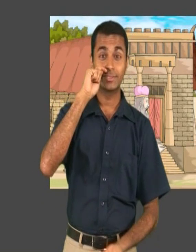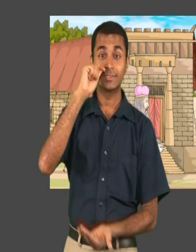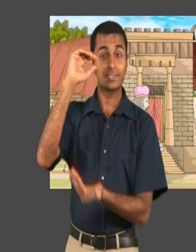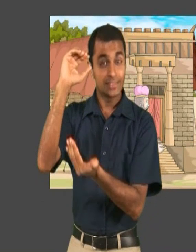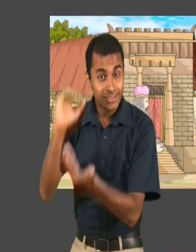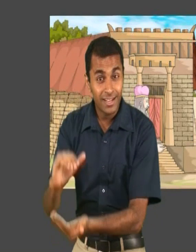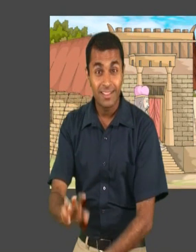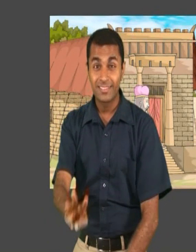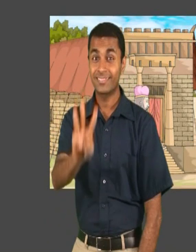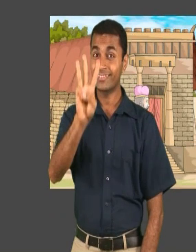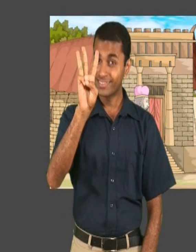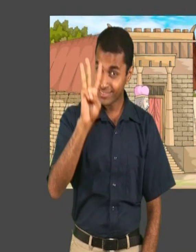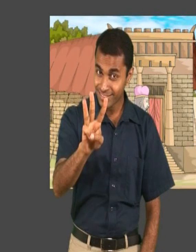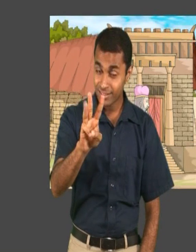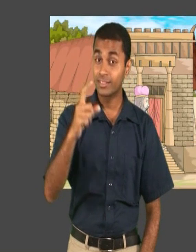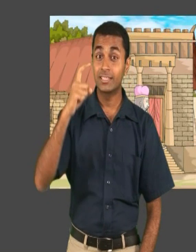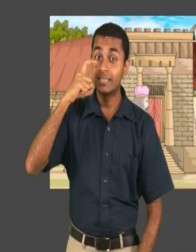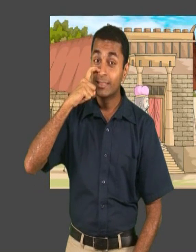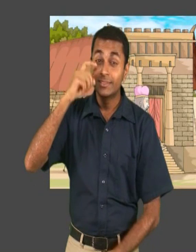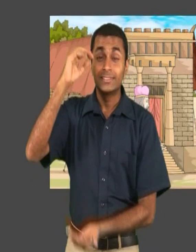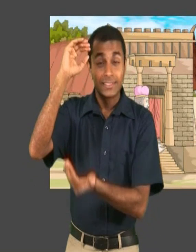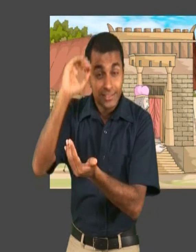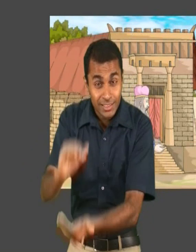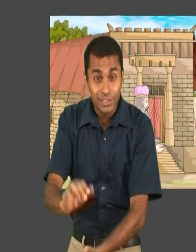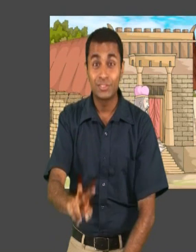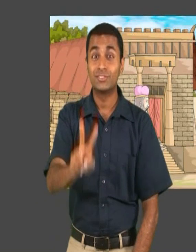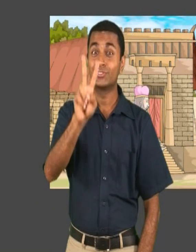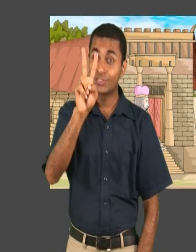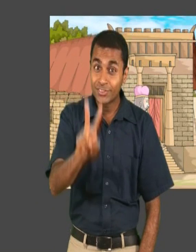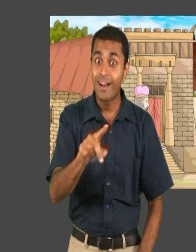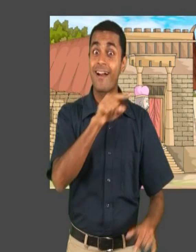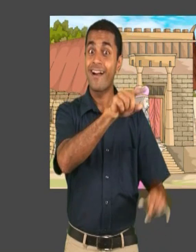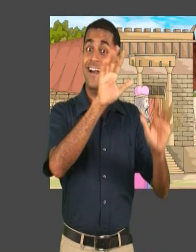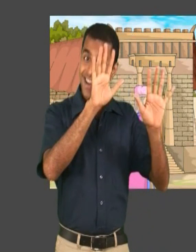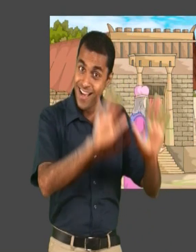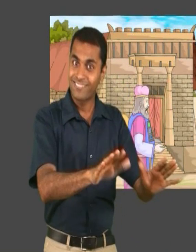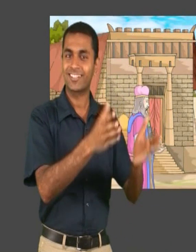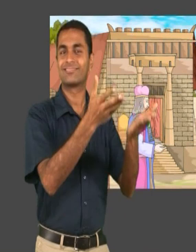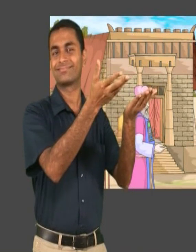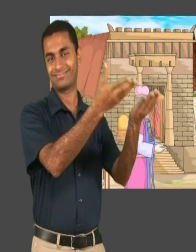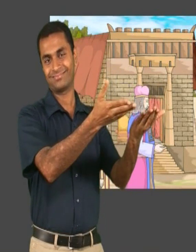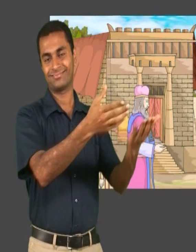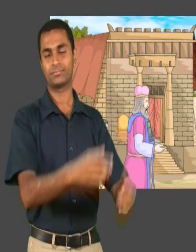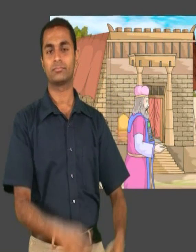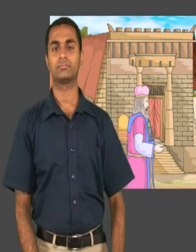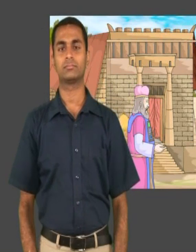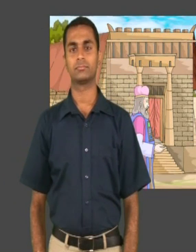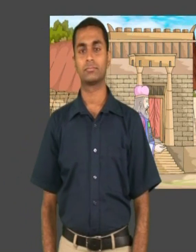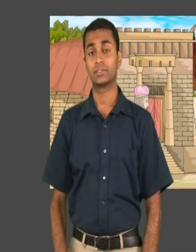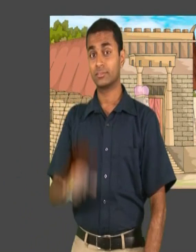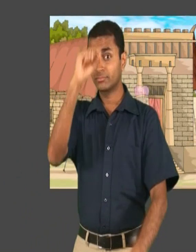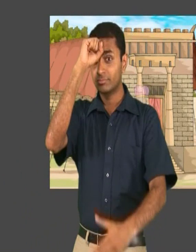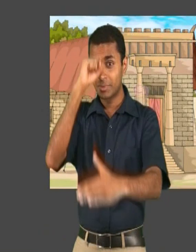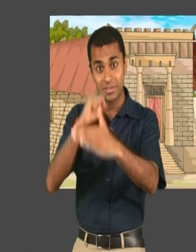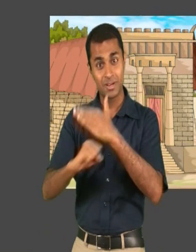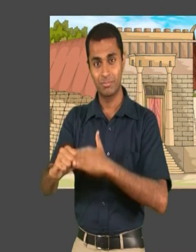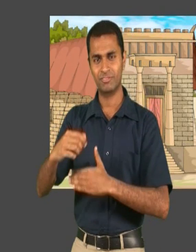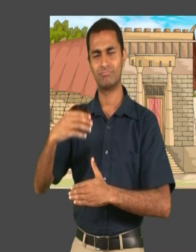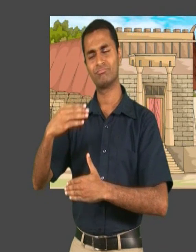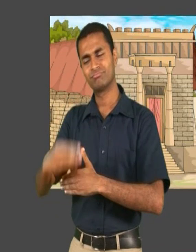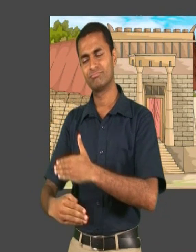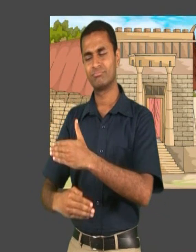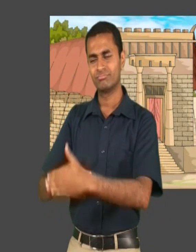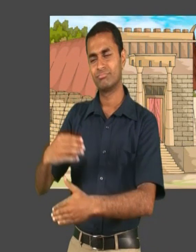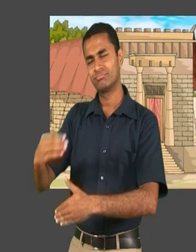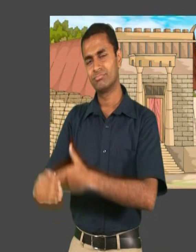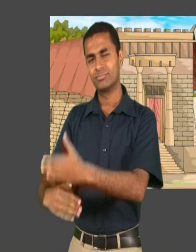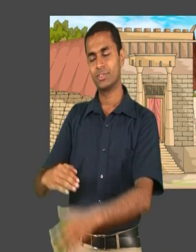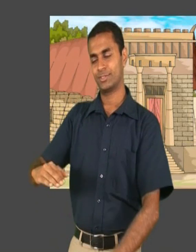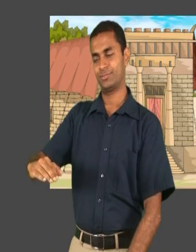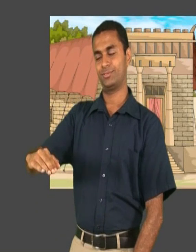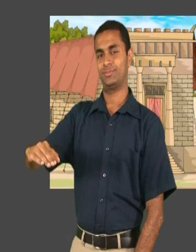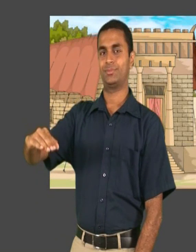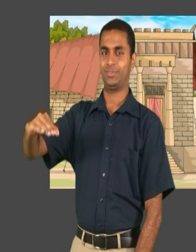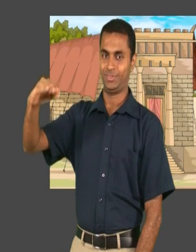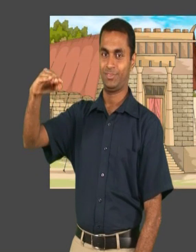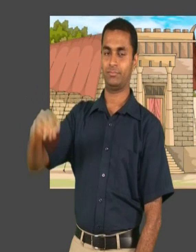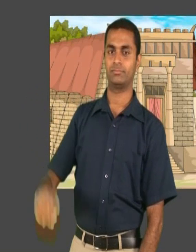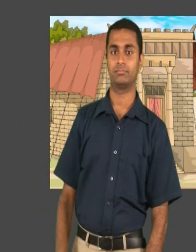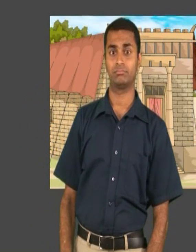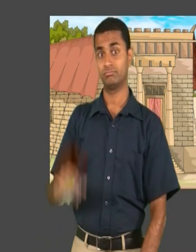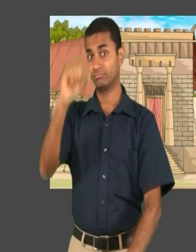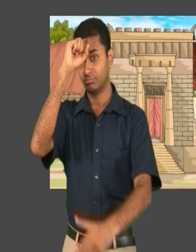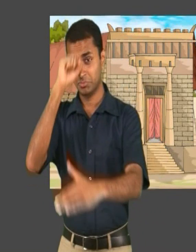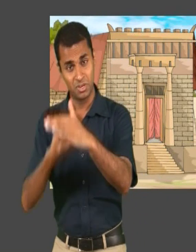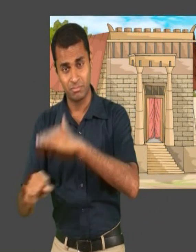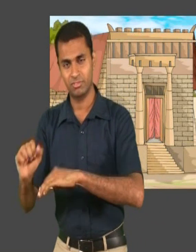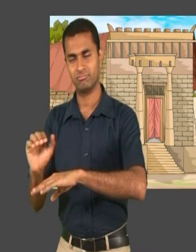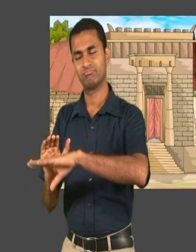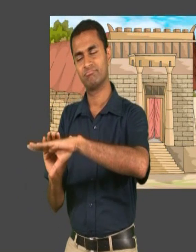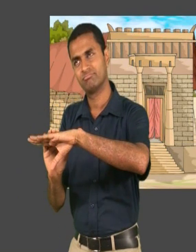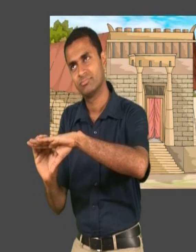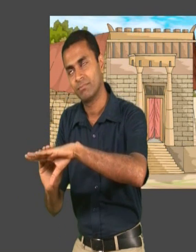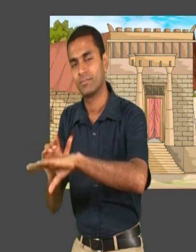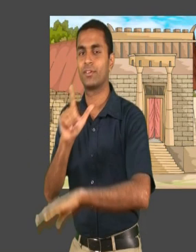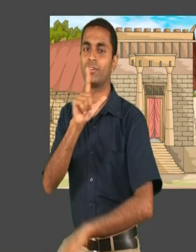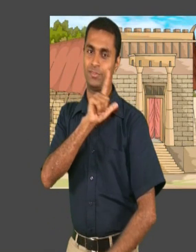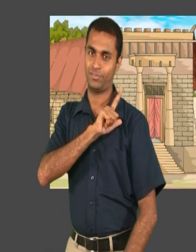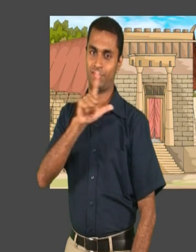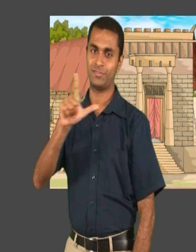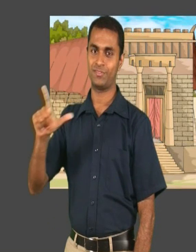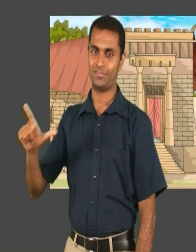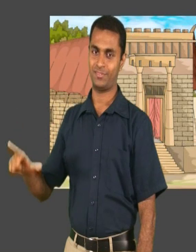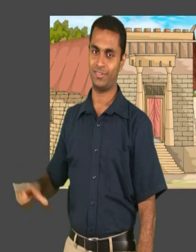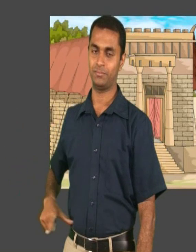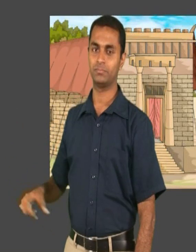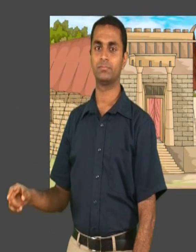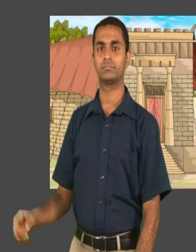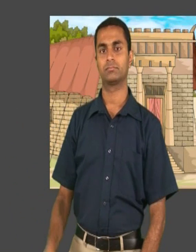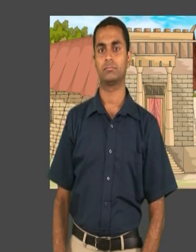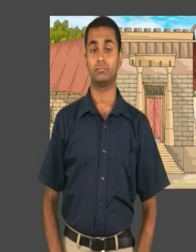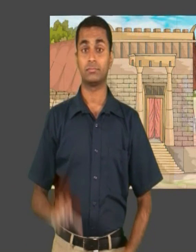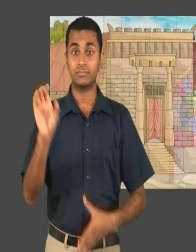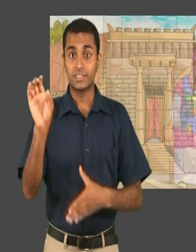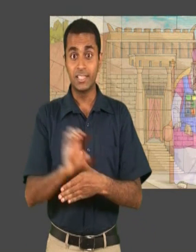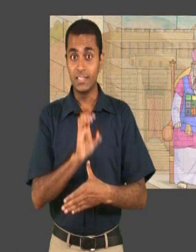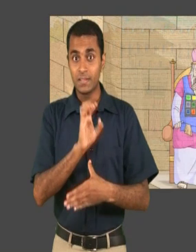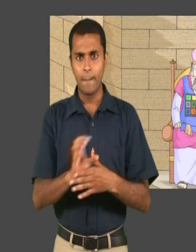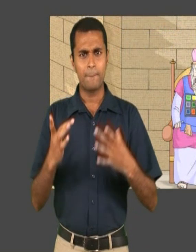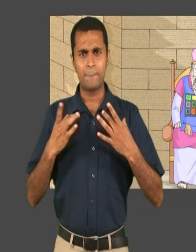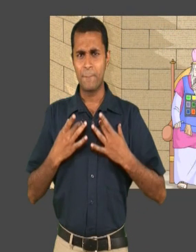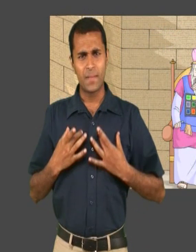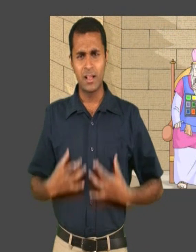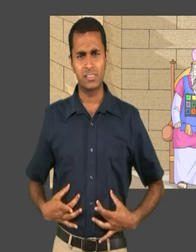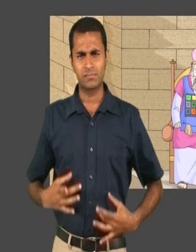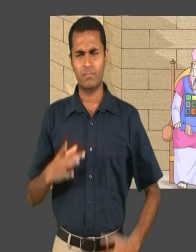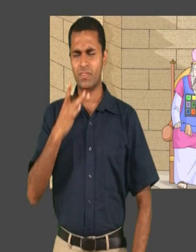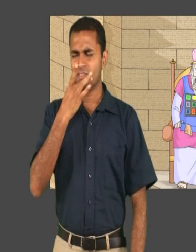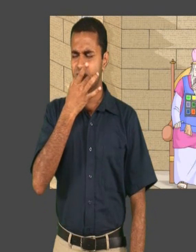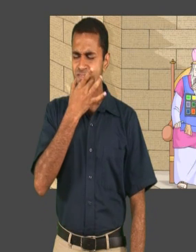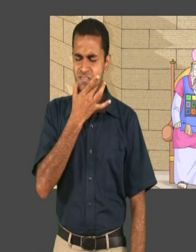Meanwhile, the boy Samuel grew up in the presence of the LORD.